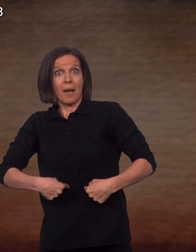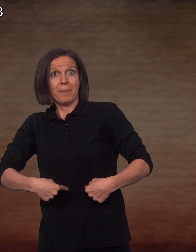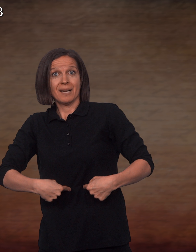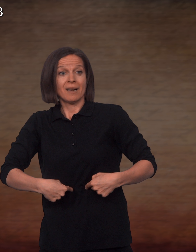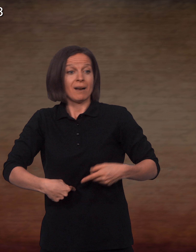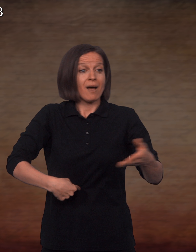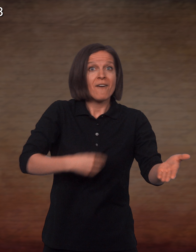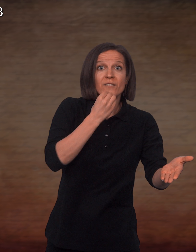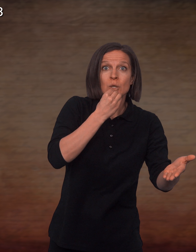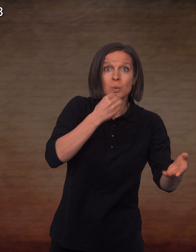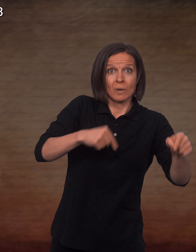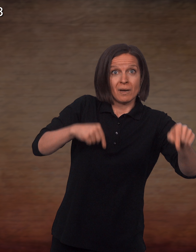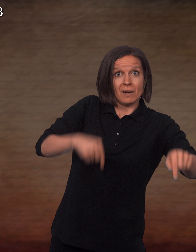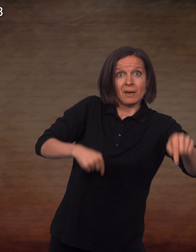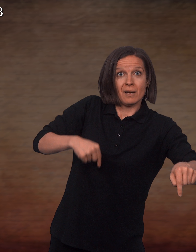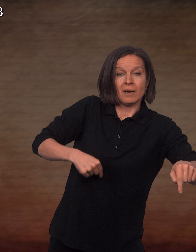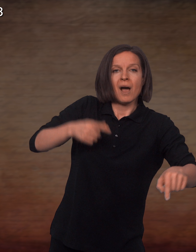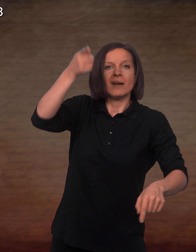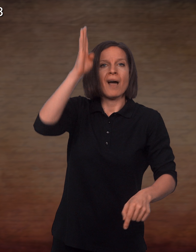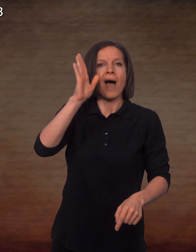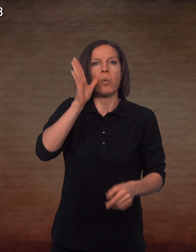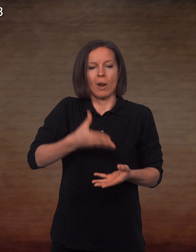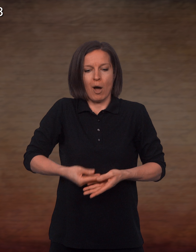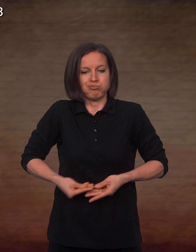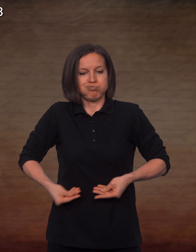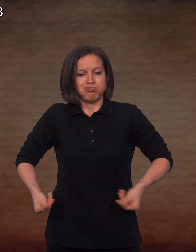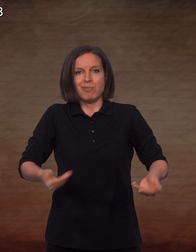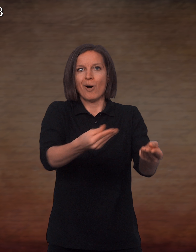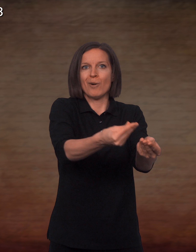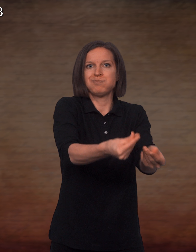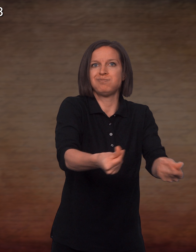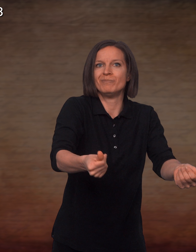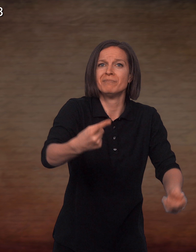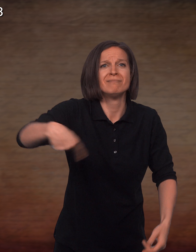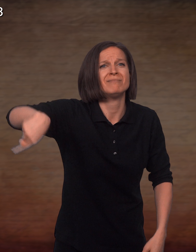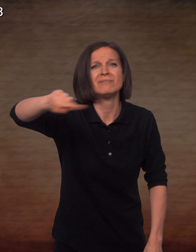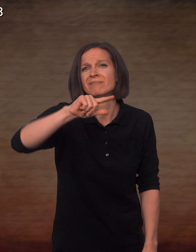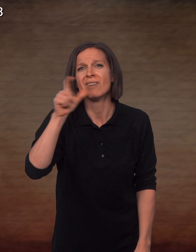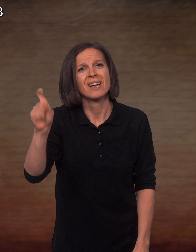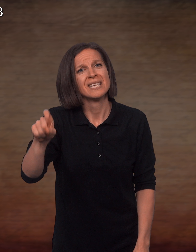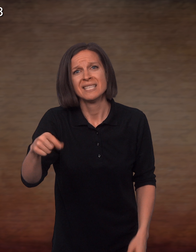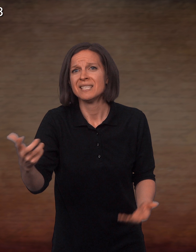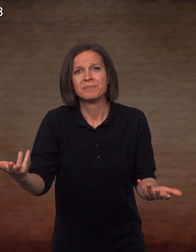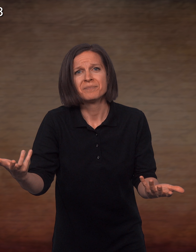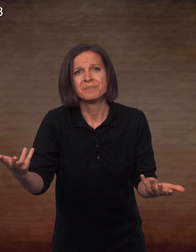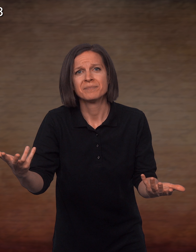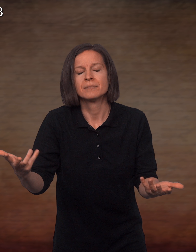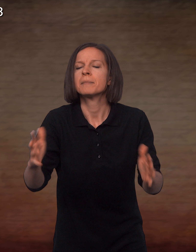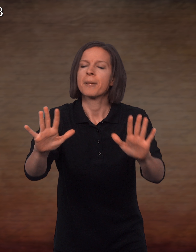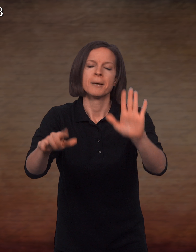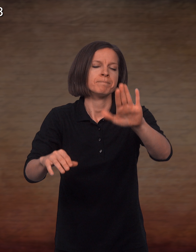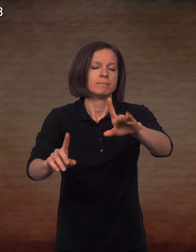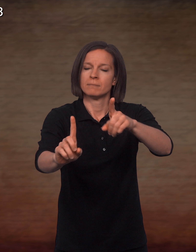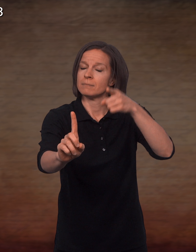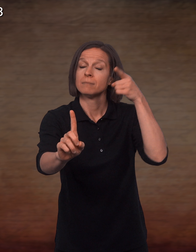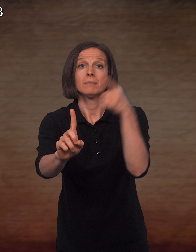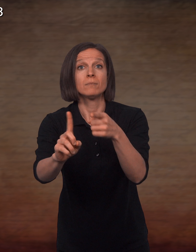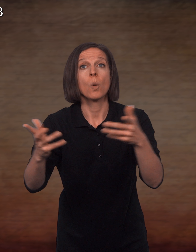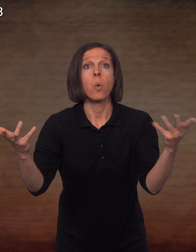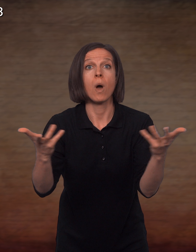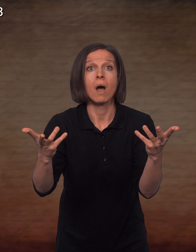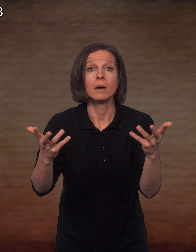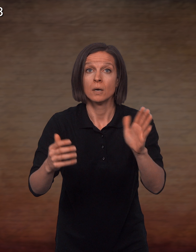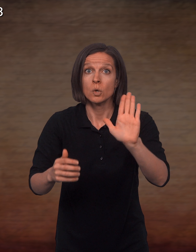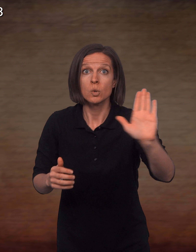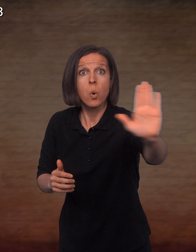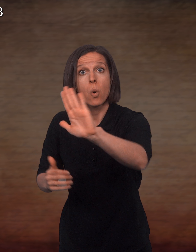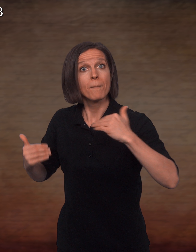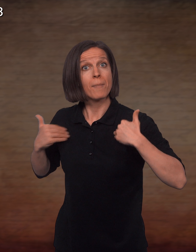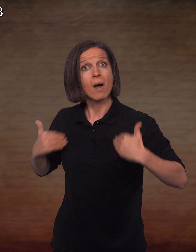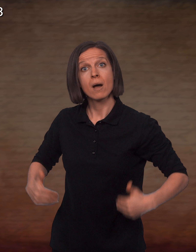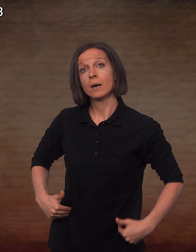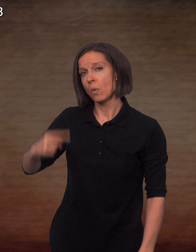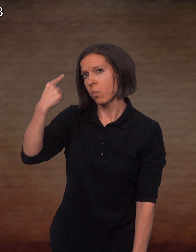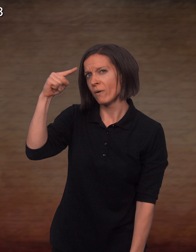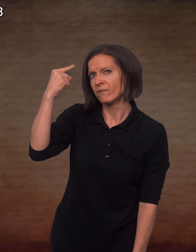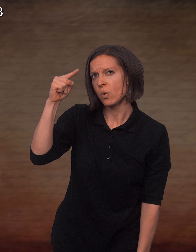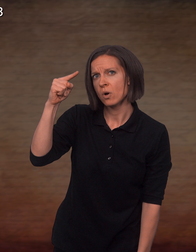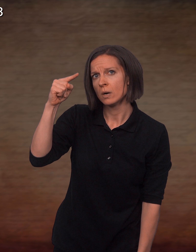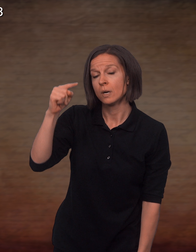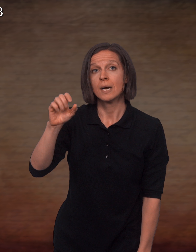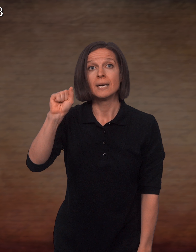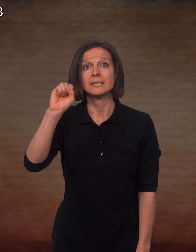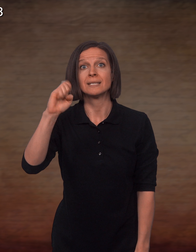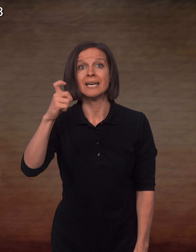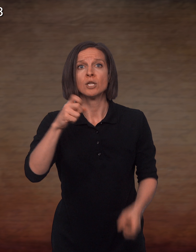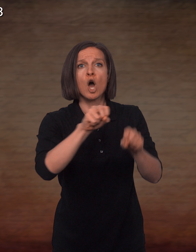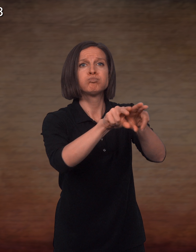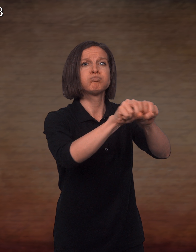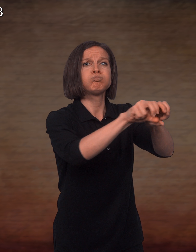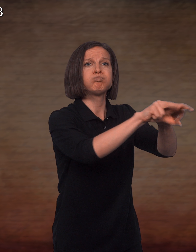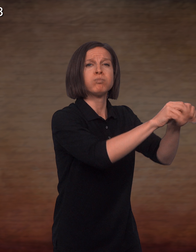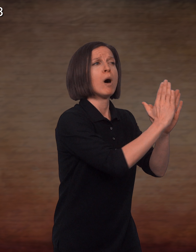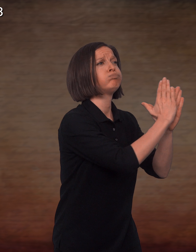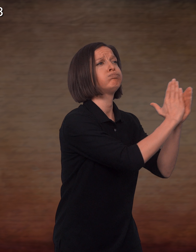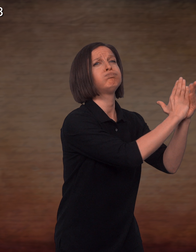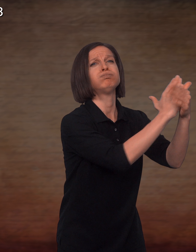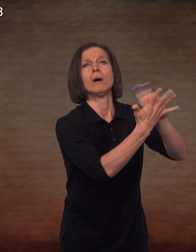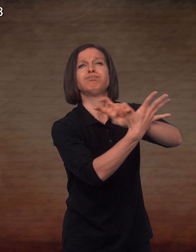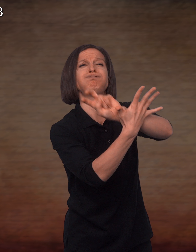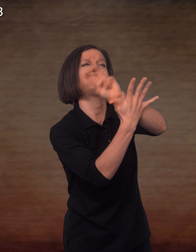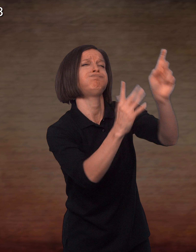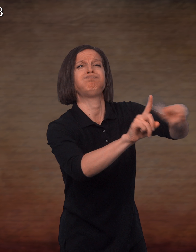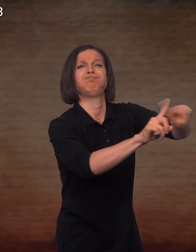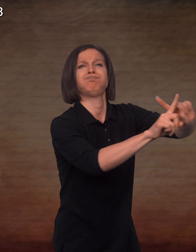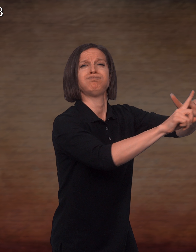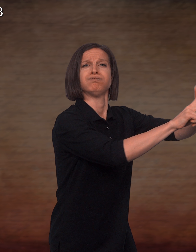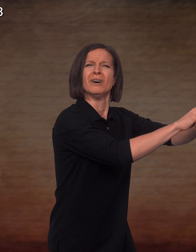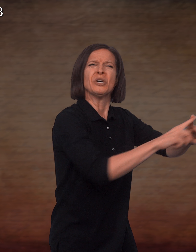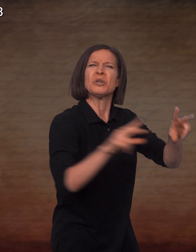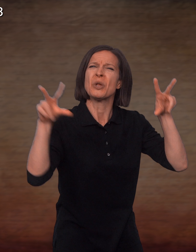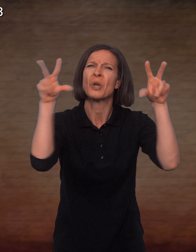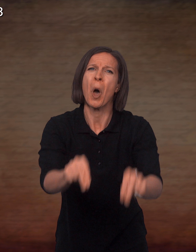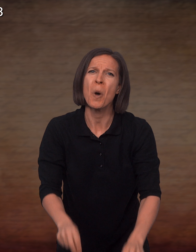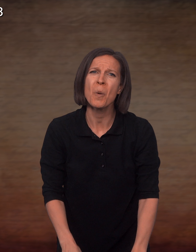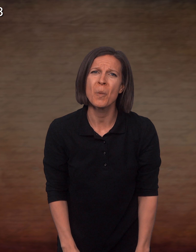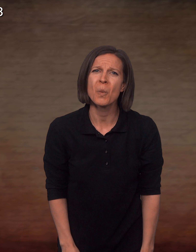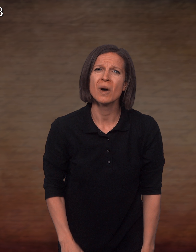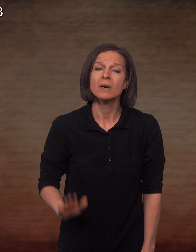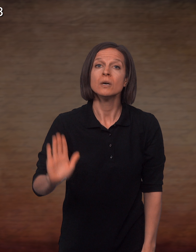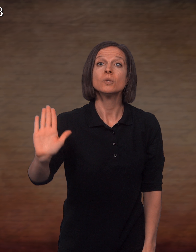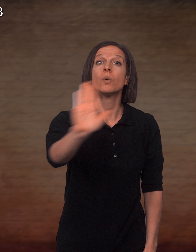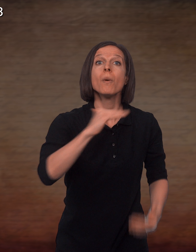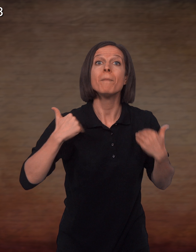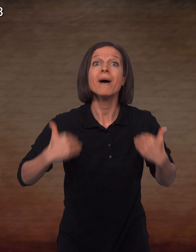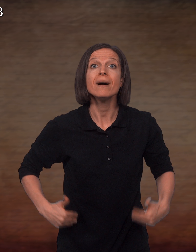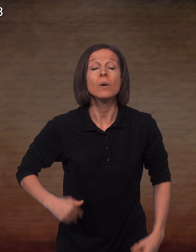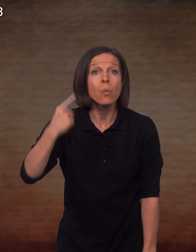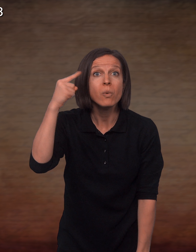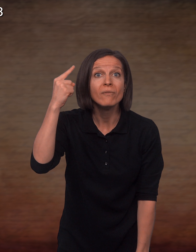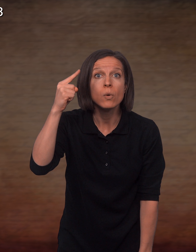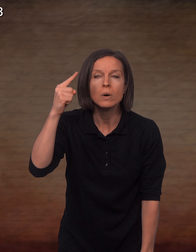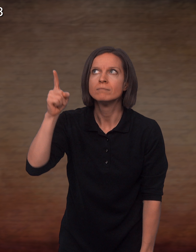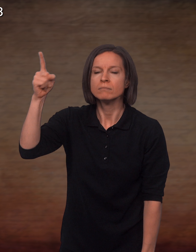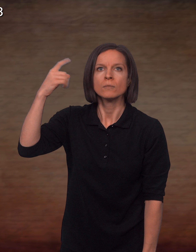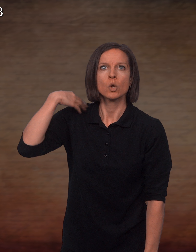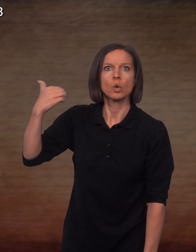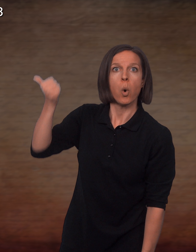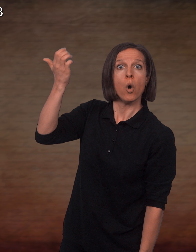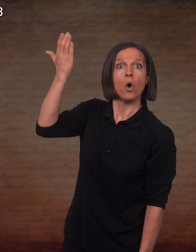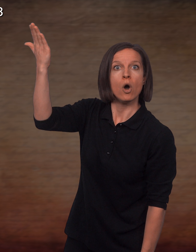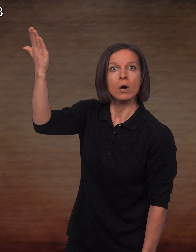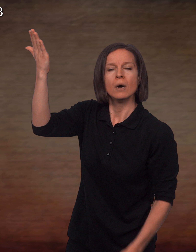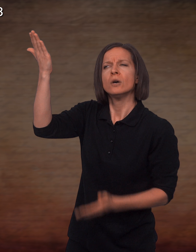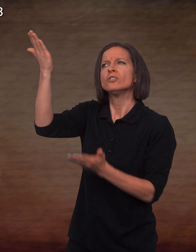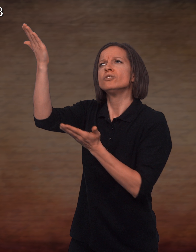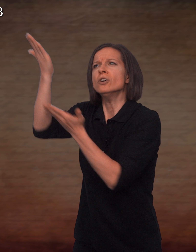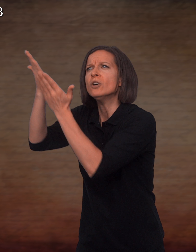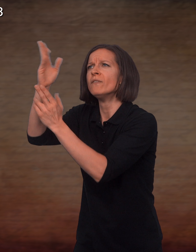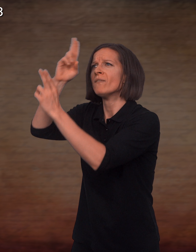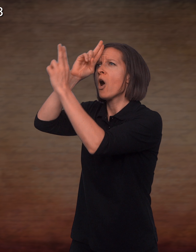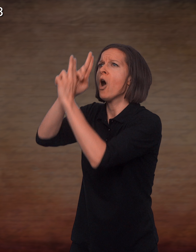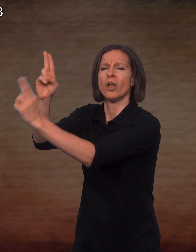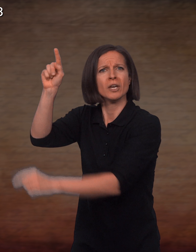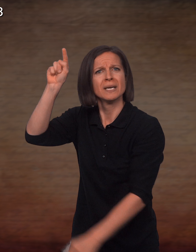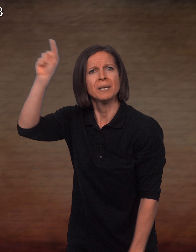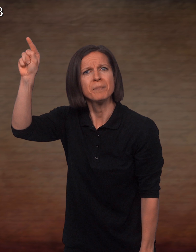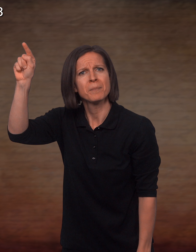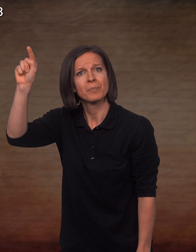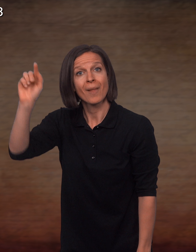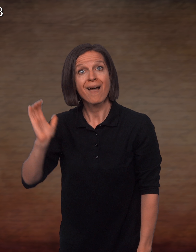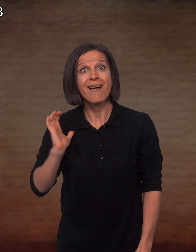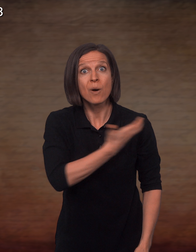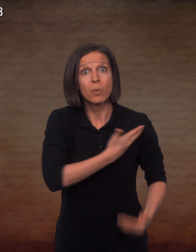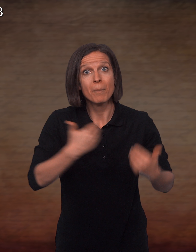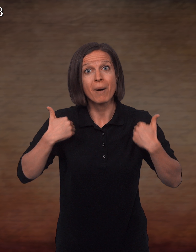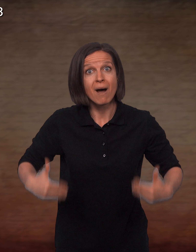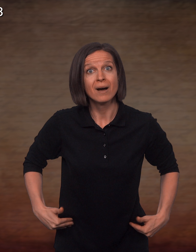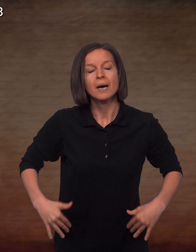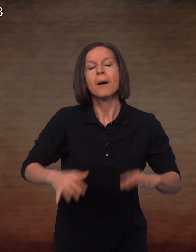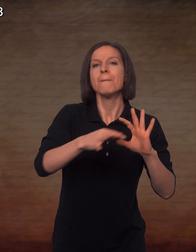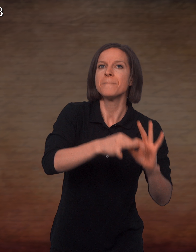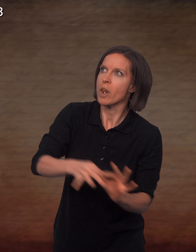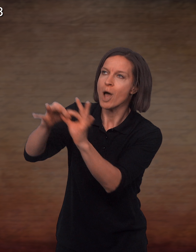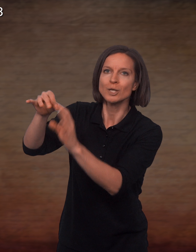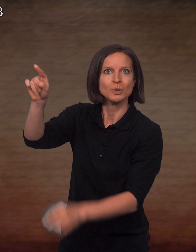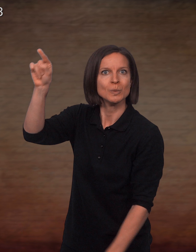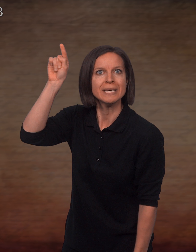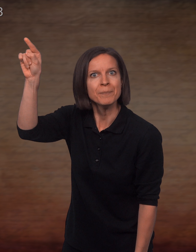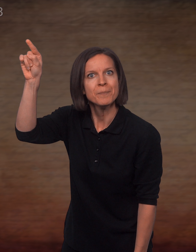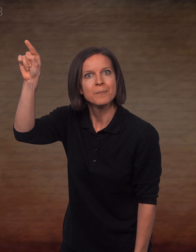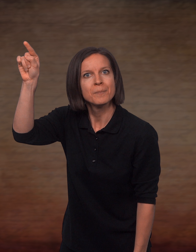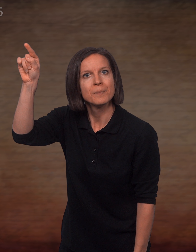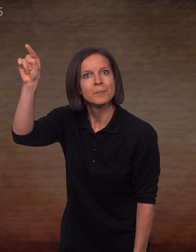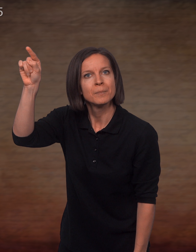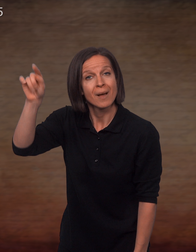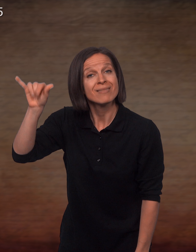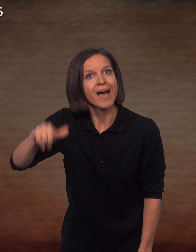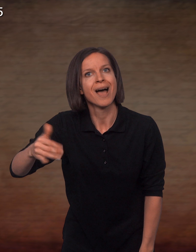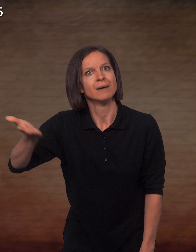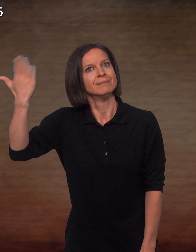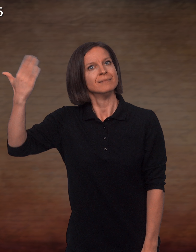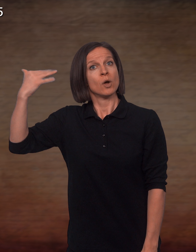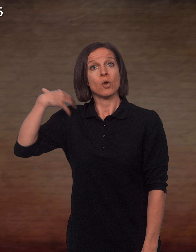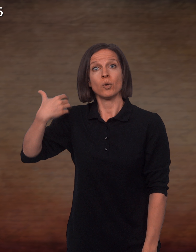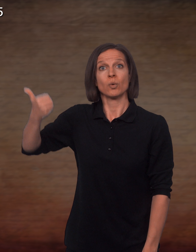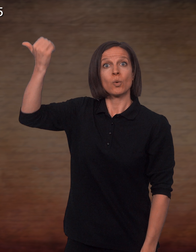The body is not intended for sexual immorality, but for the Lord, and the Lord for the body.